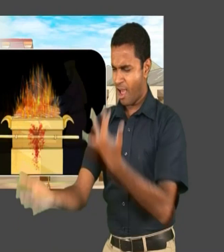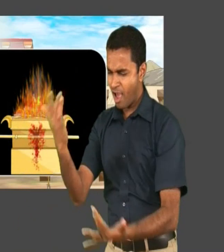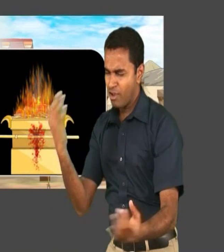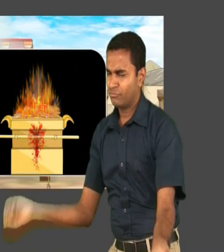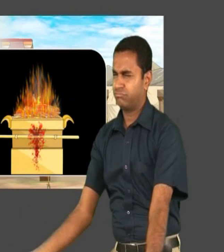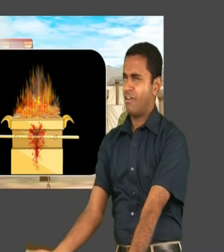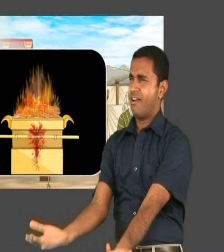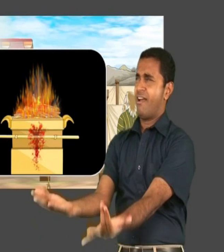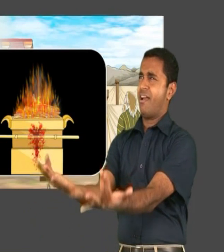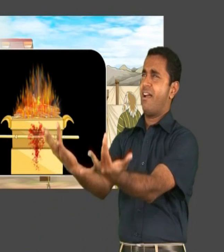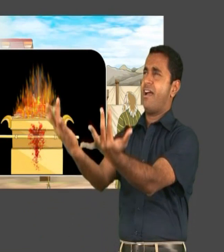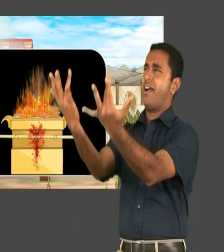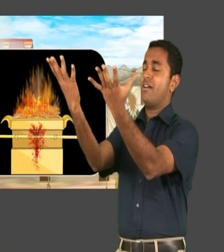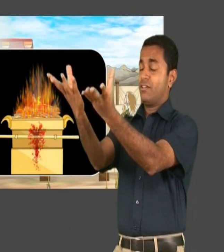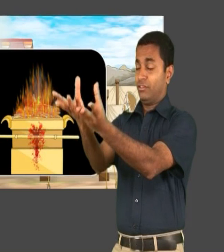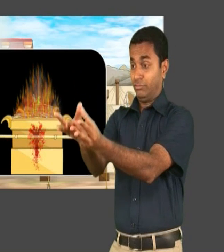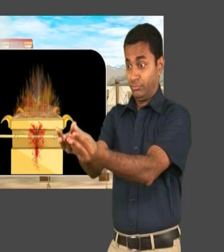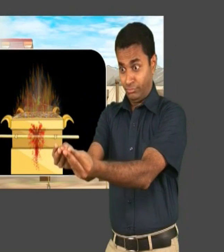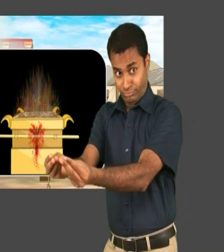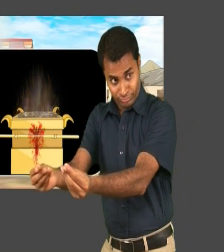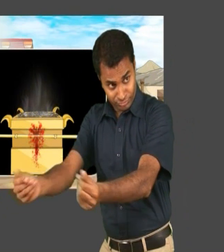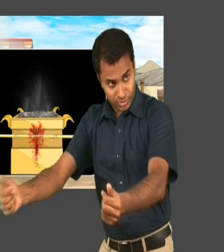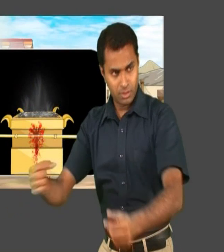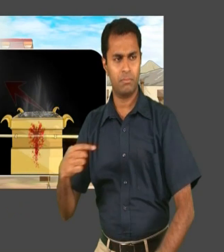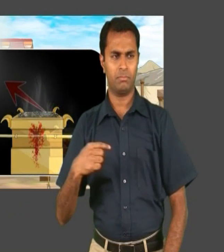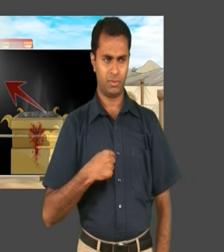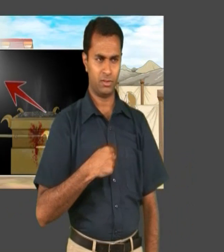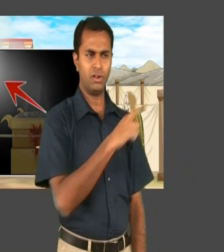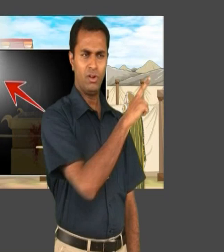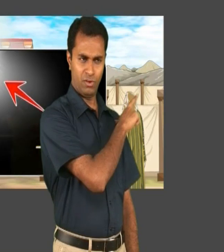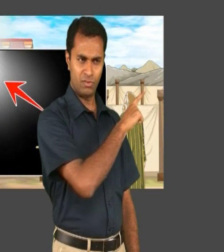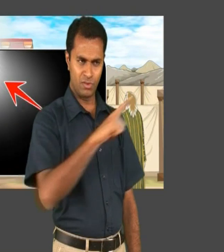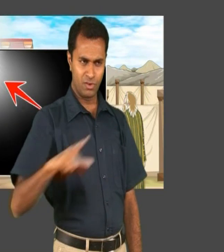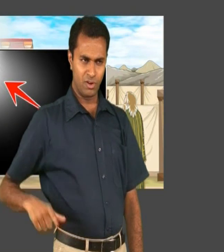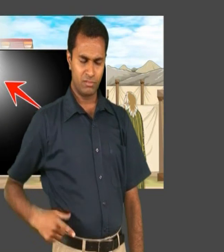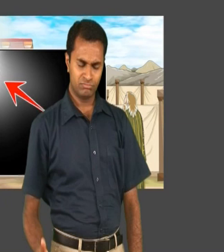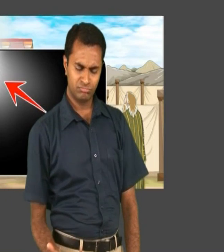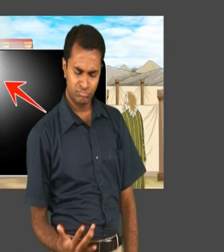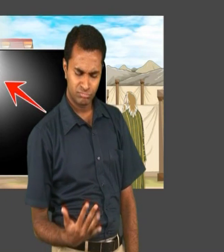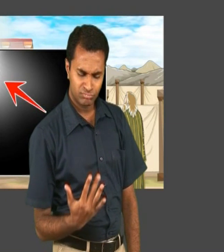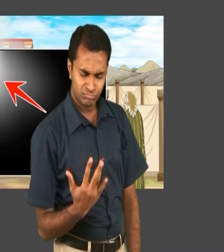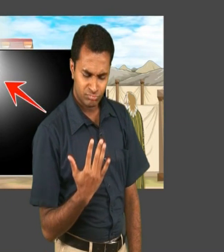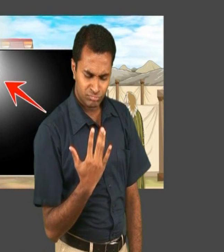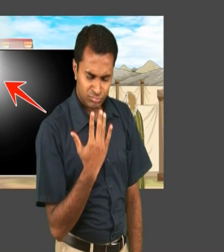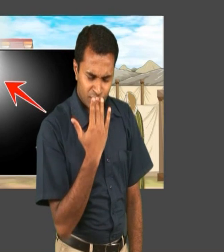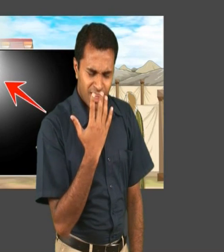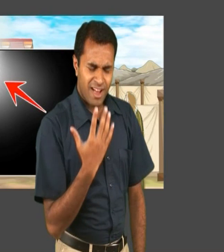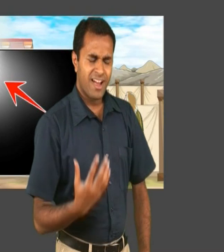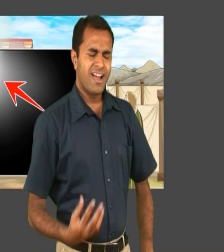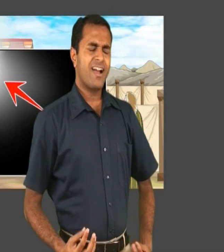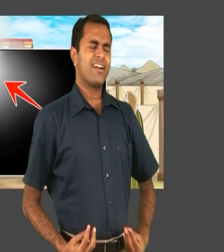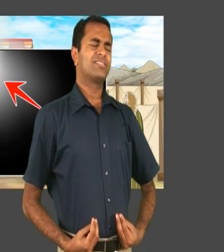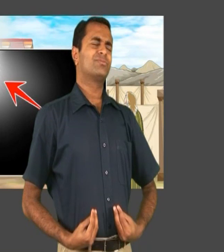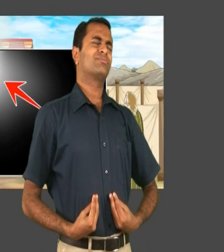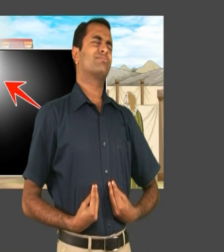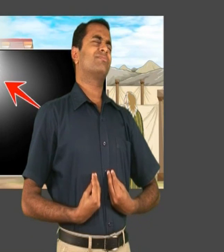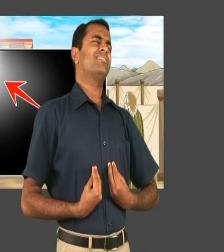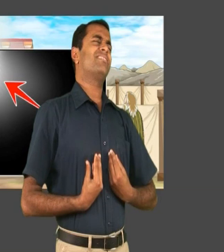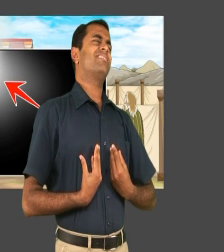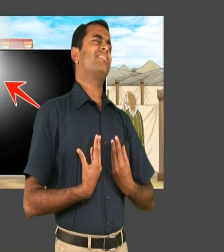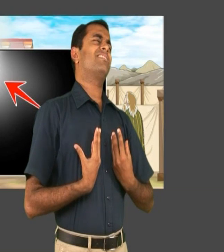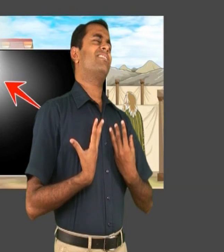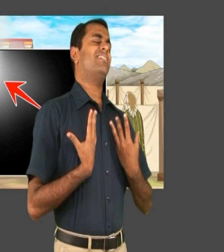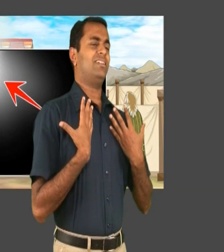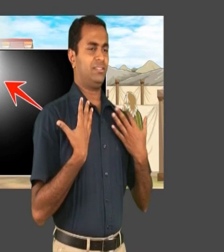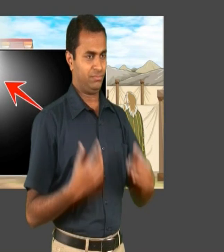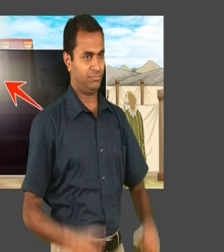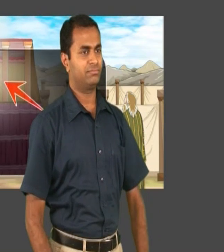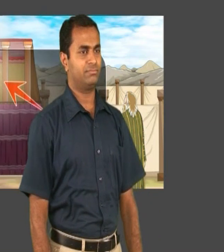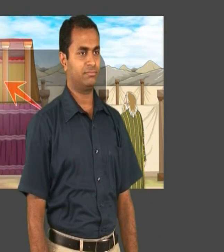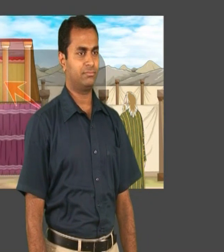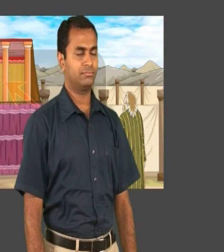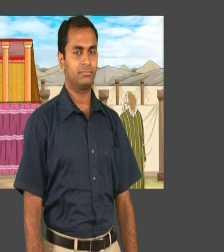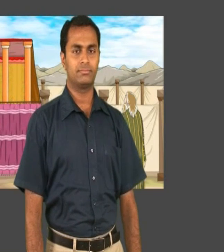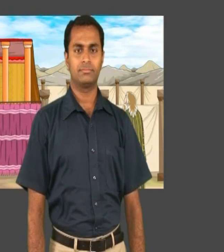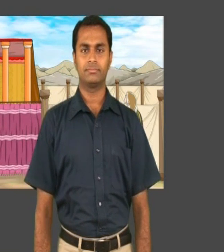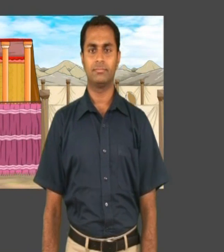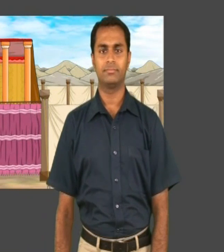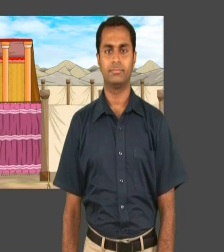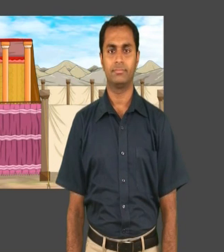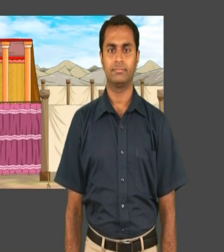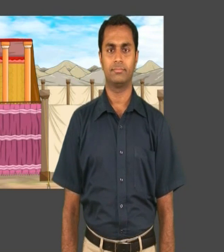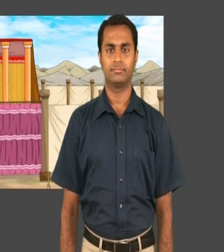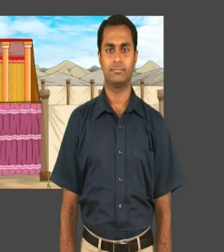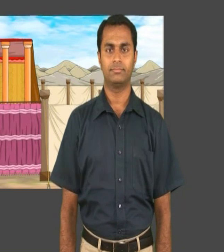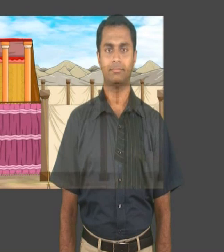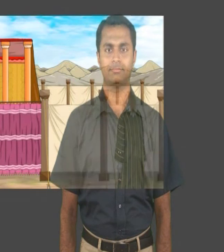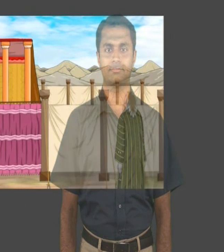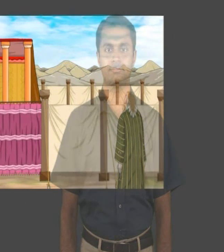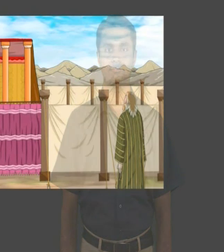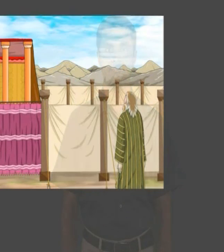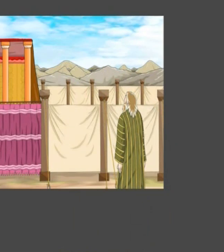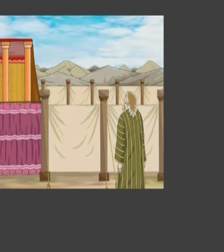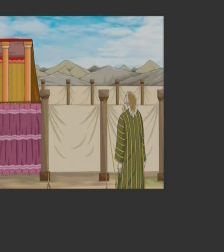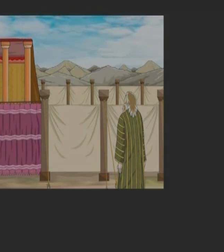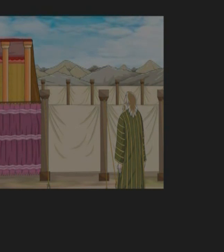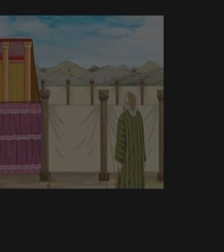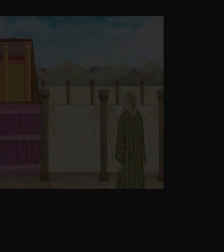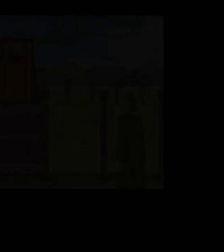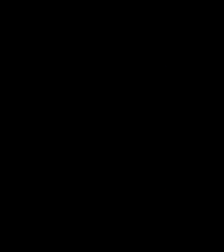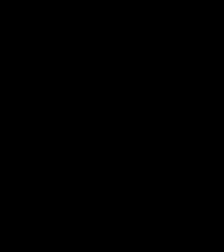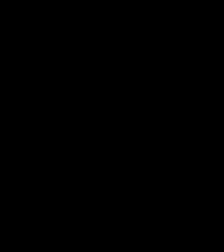It is a burnt offering, an offering made by fire, a pleasing aroma to the LORD.